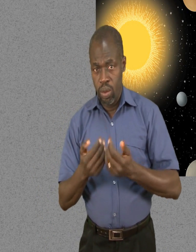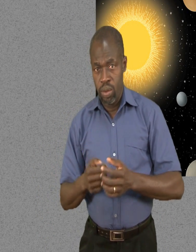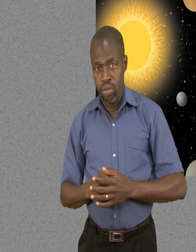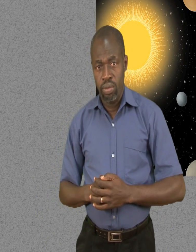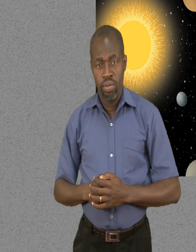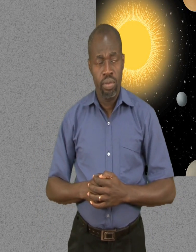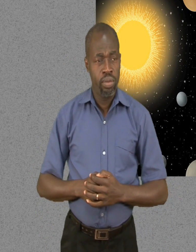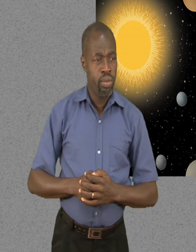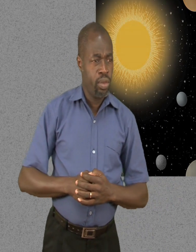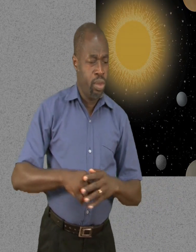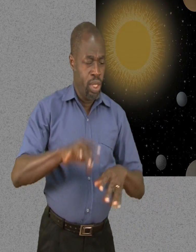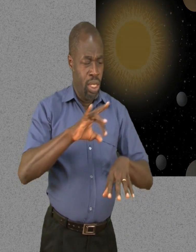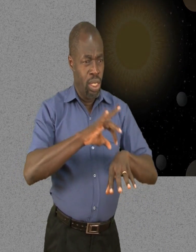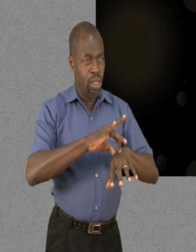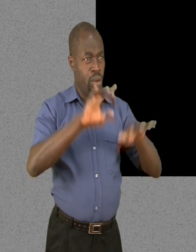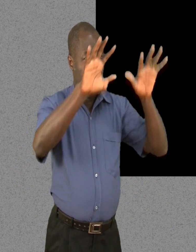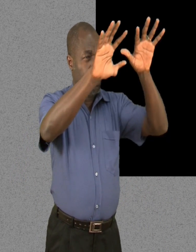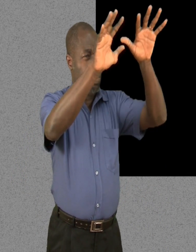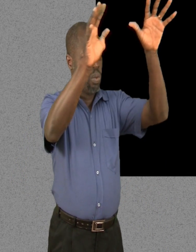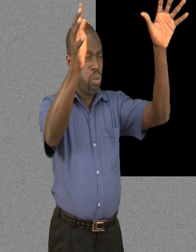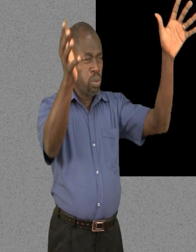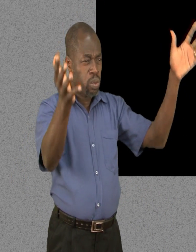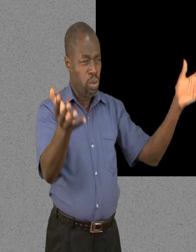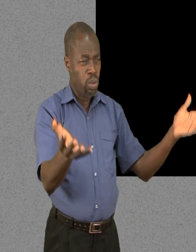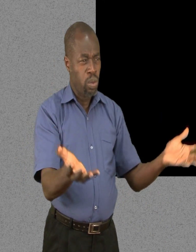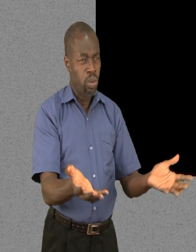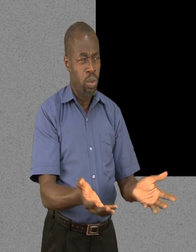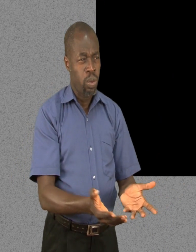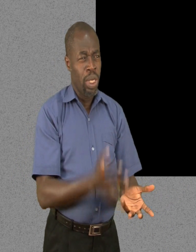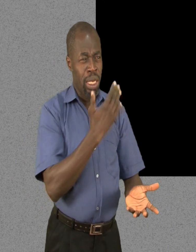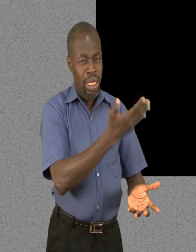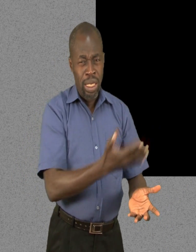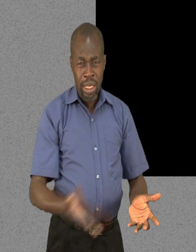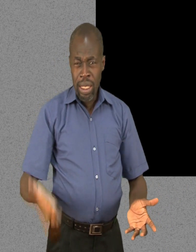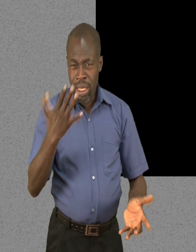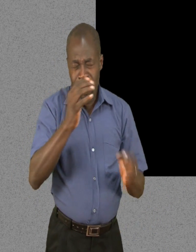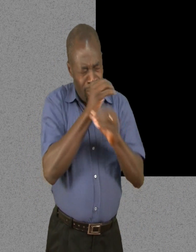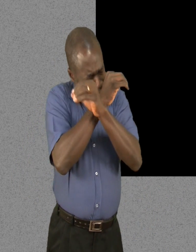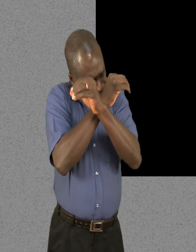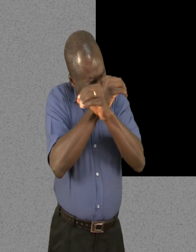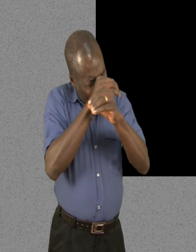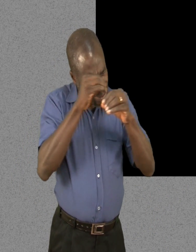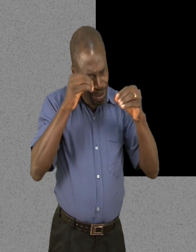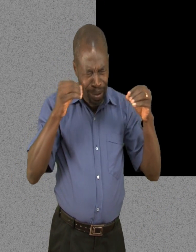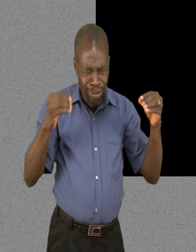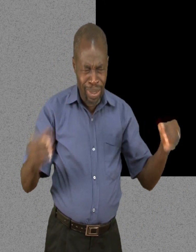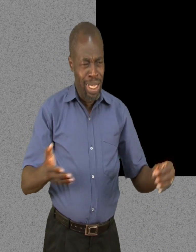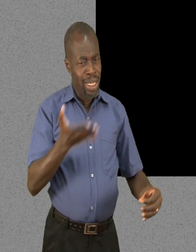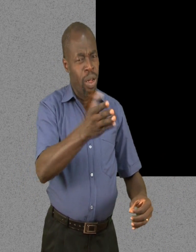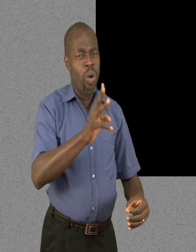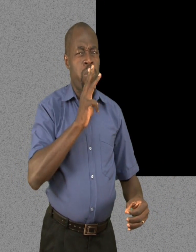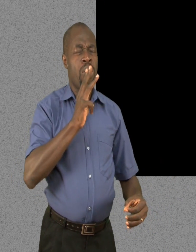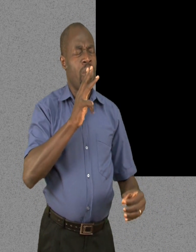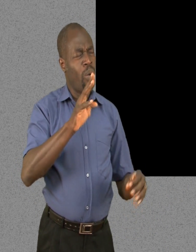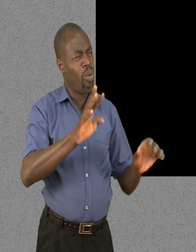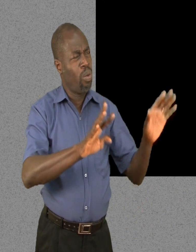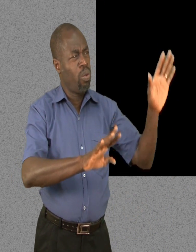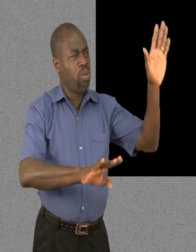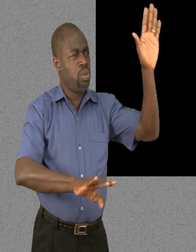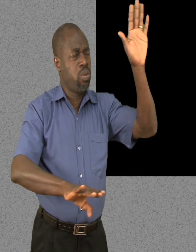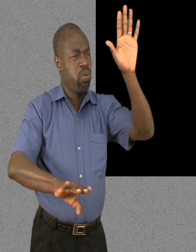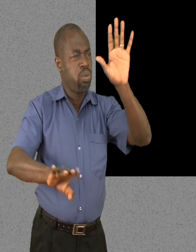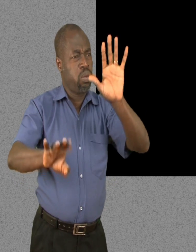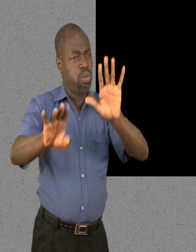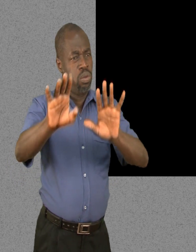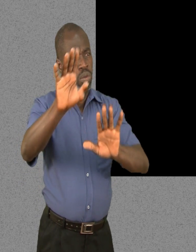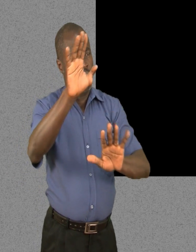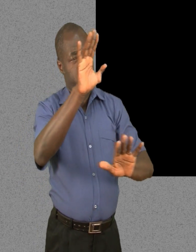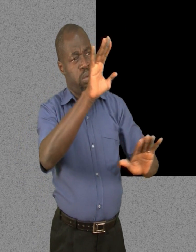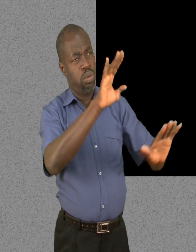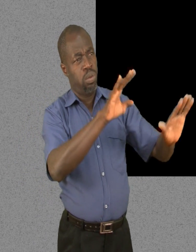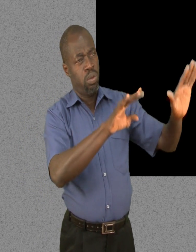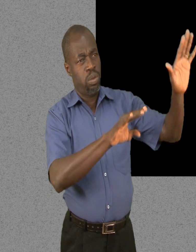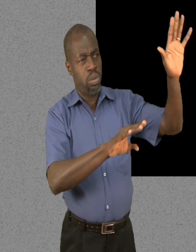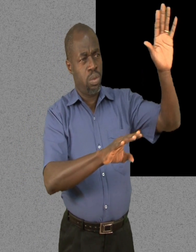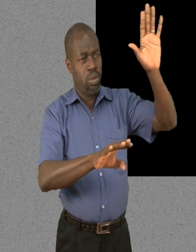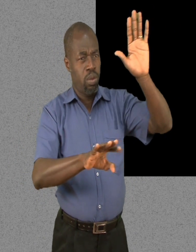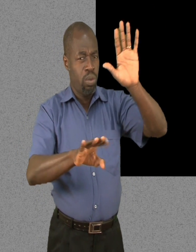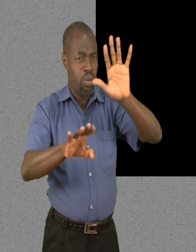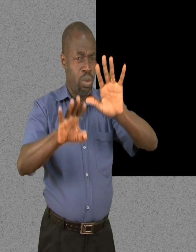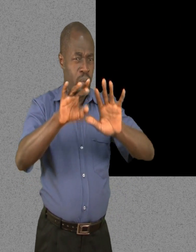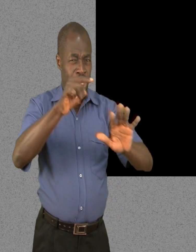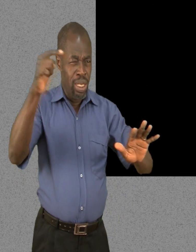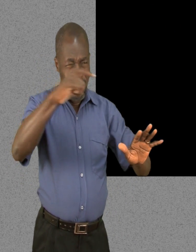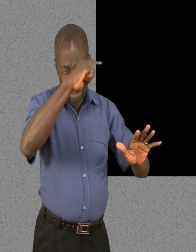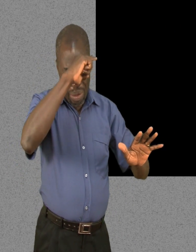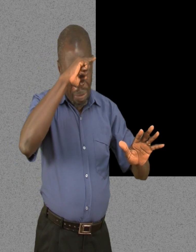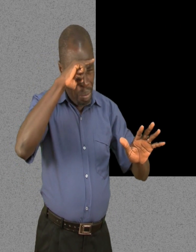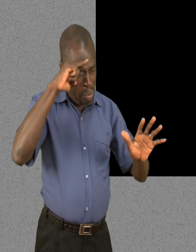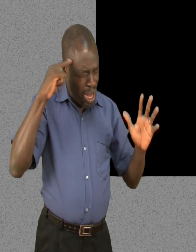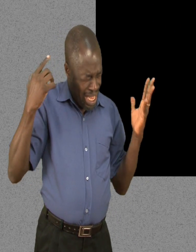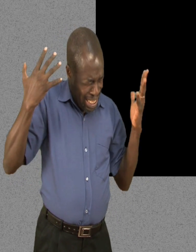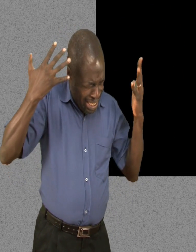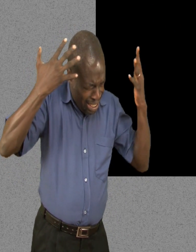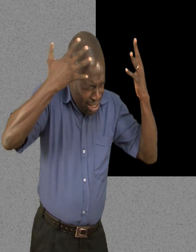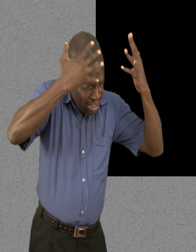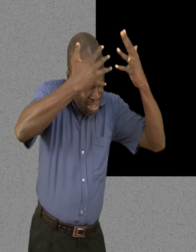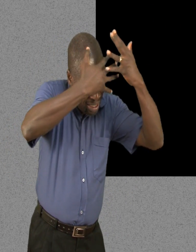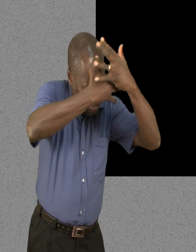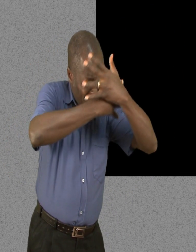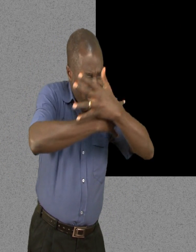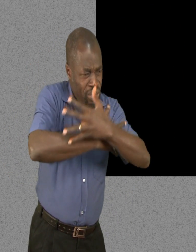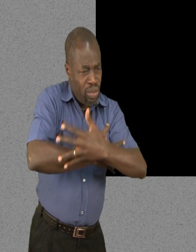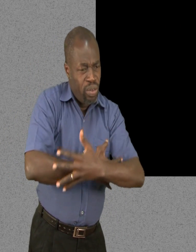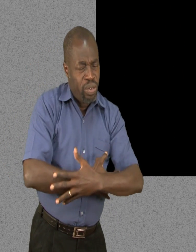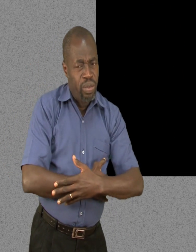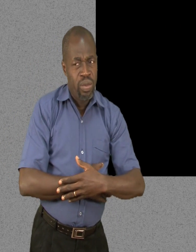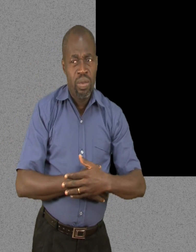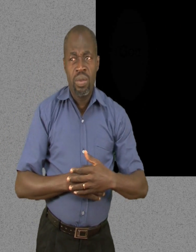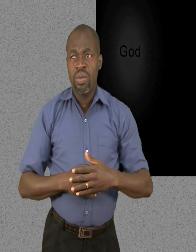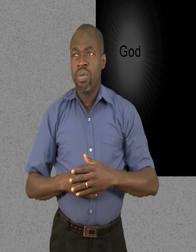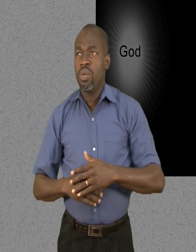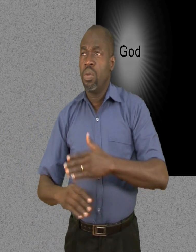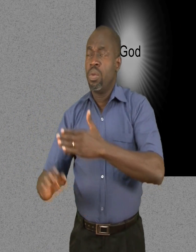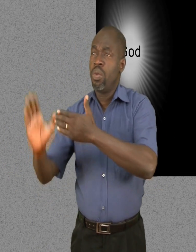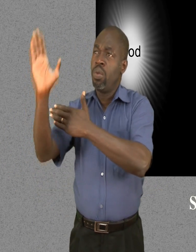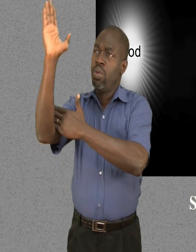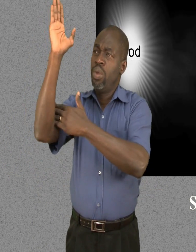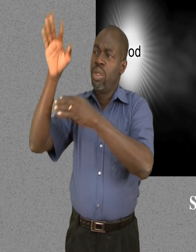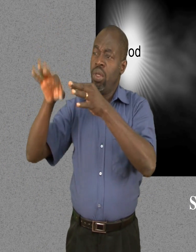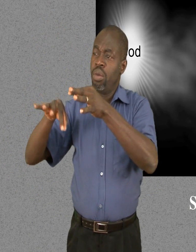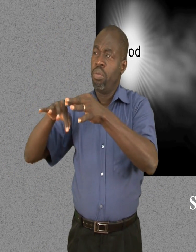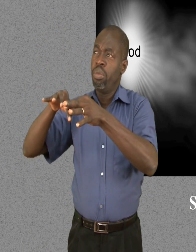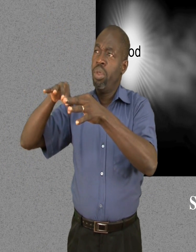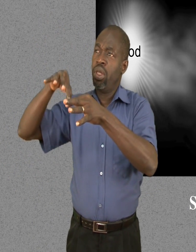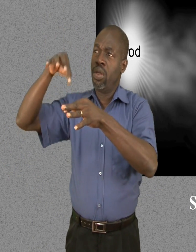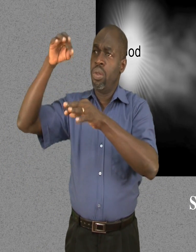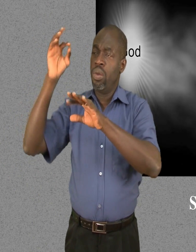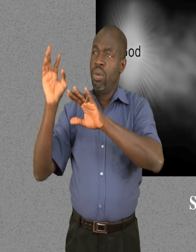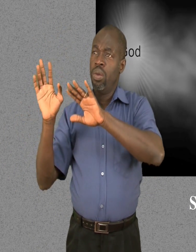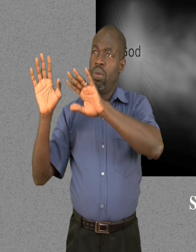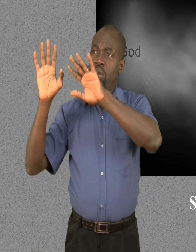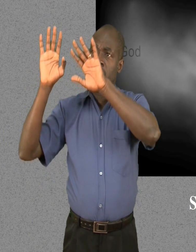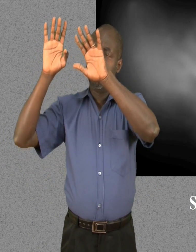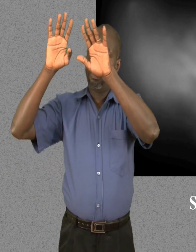Now the earth was formless and void, and darkness was over the surface of the deep.